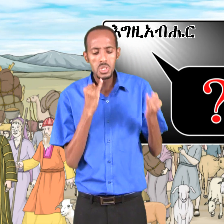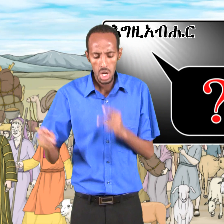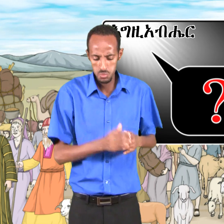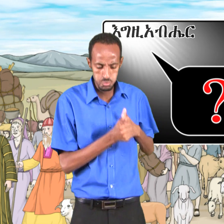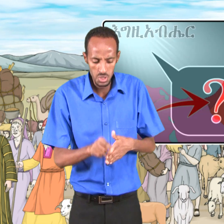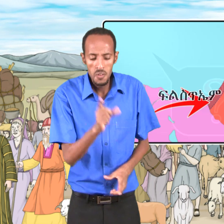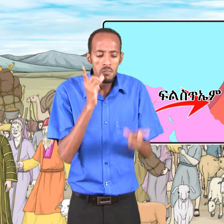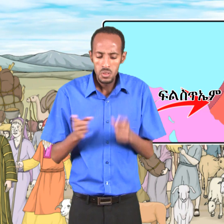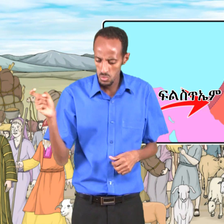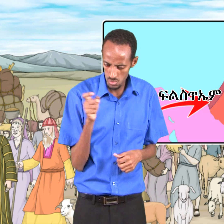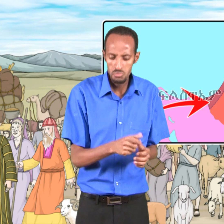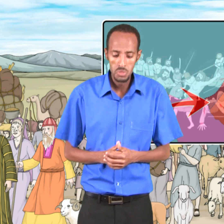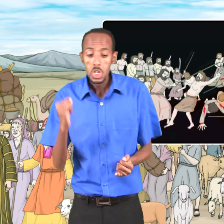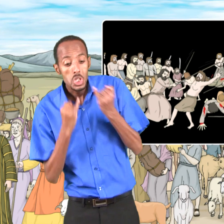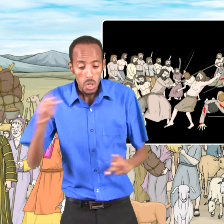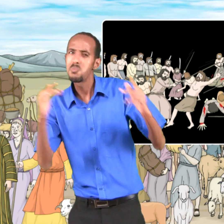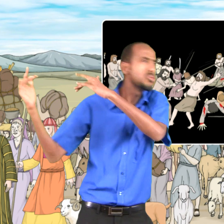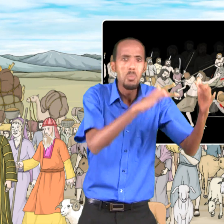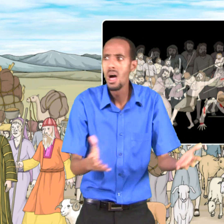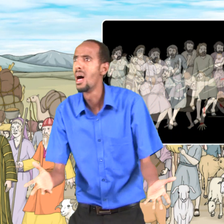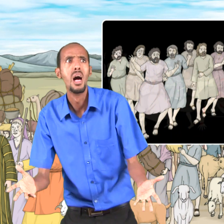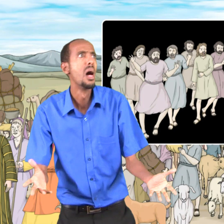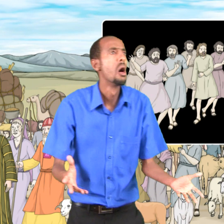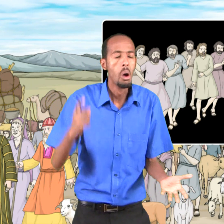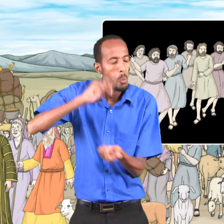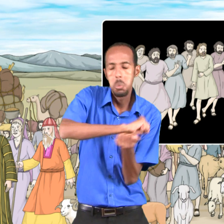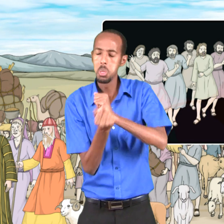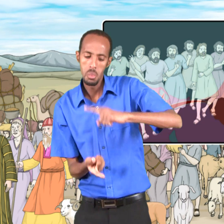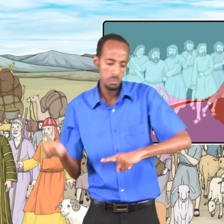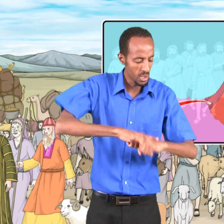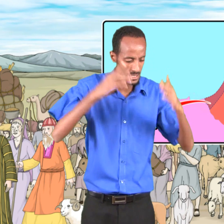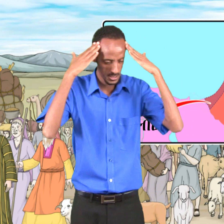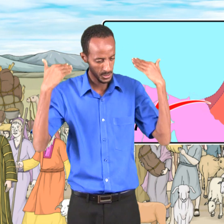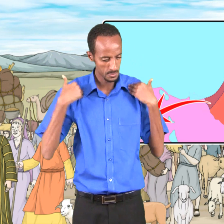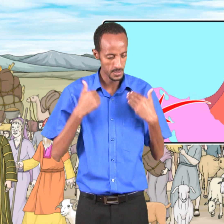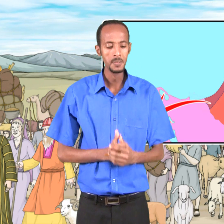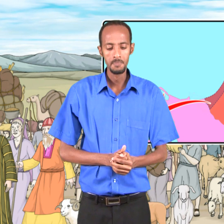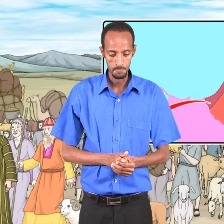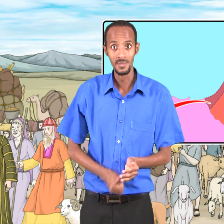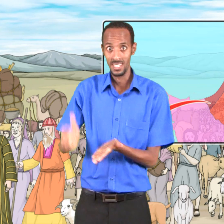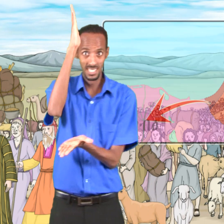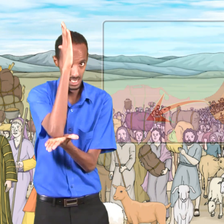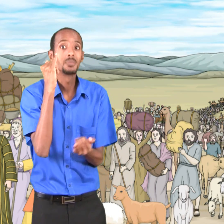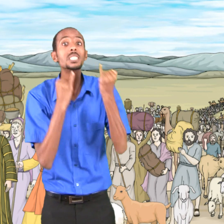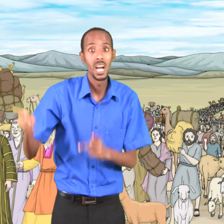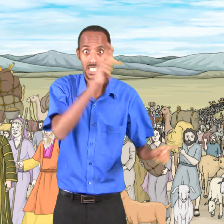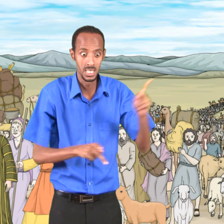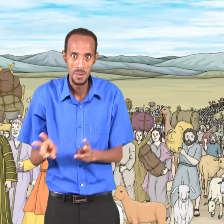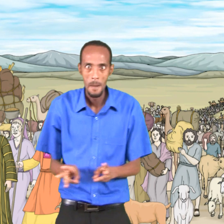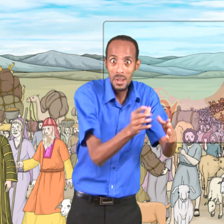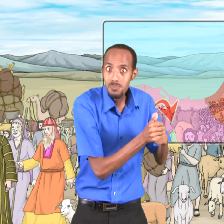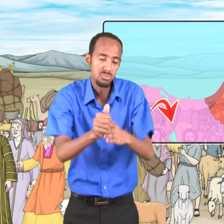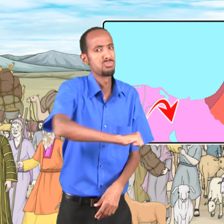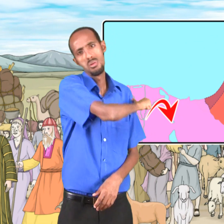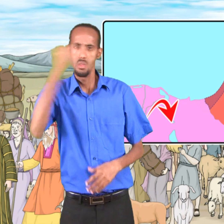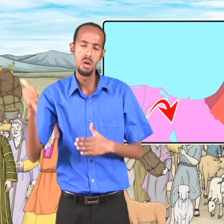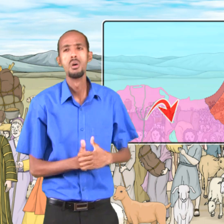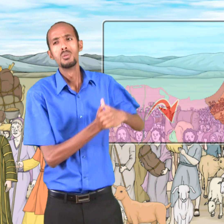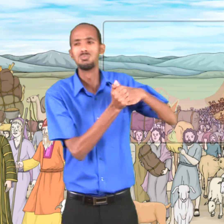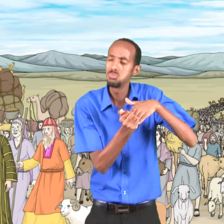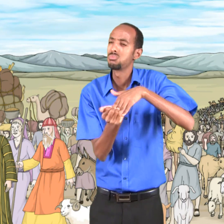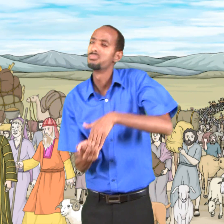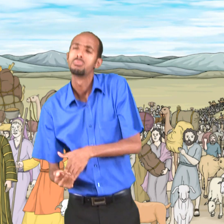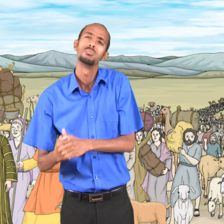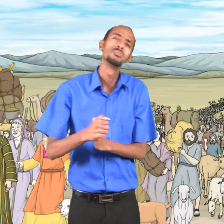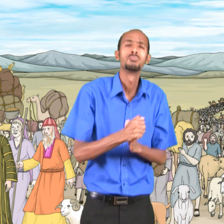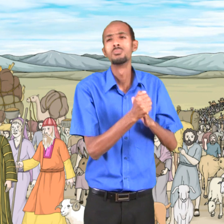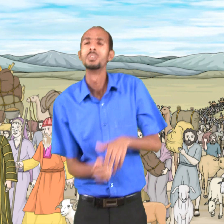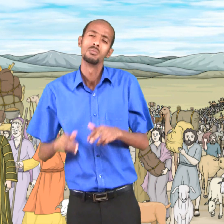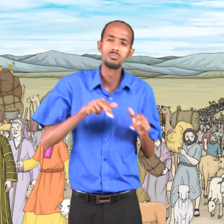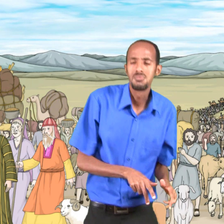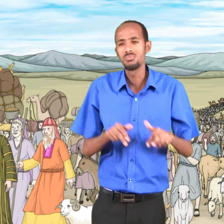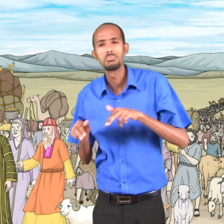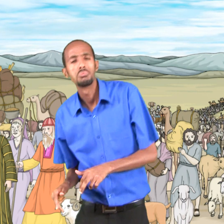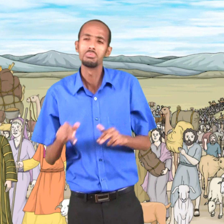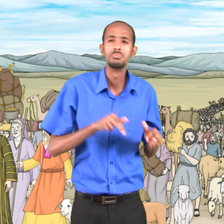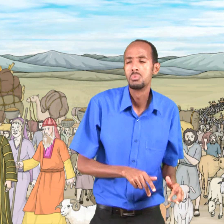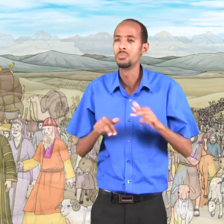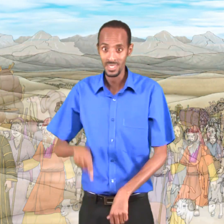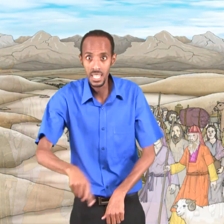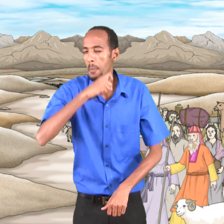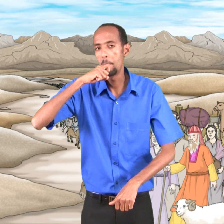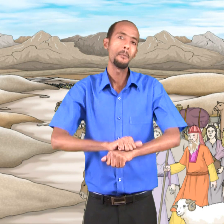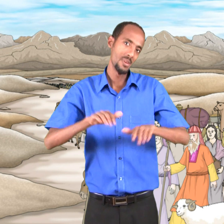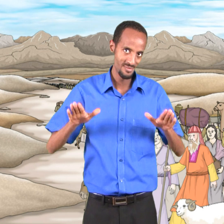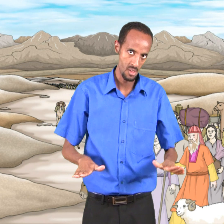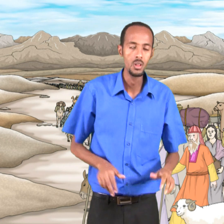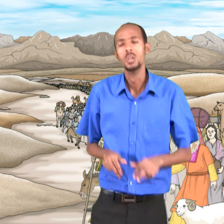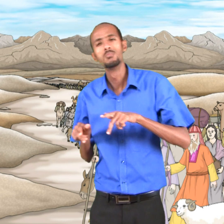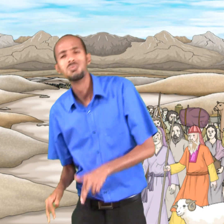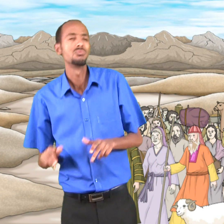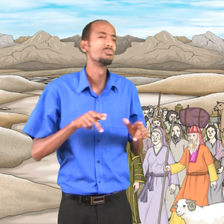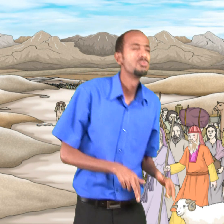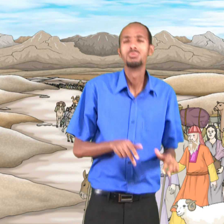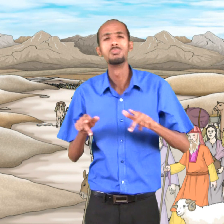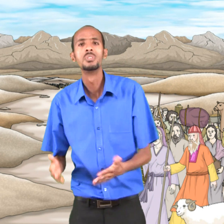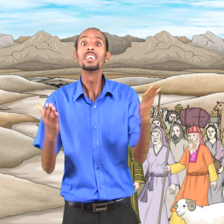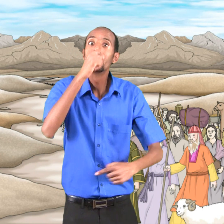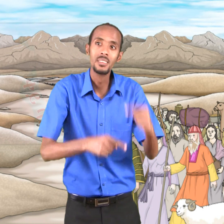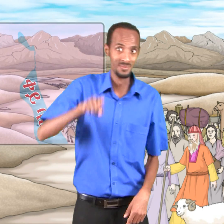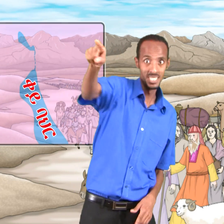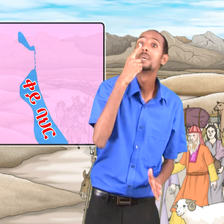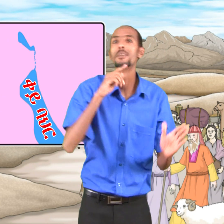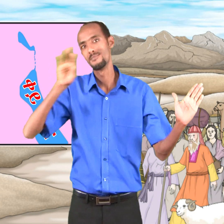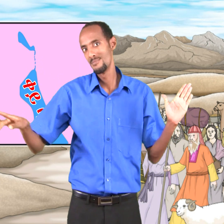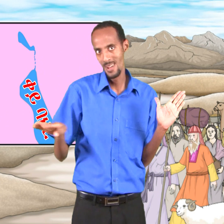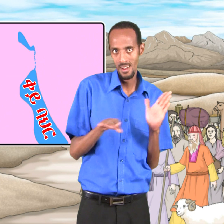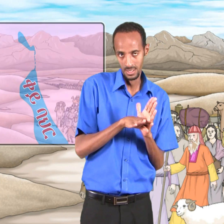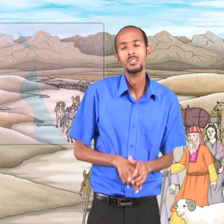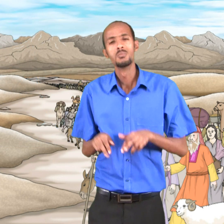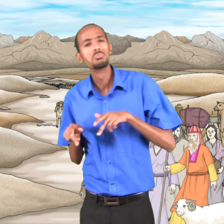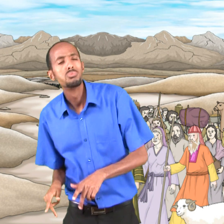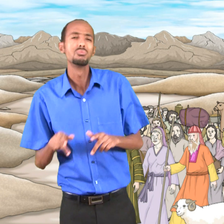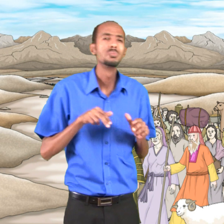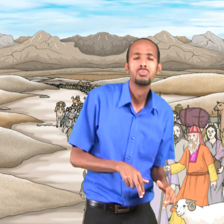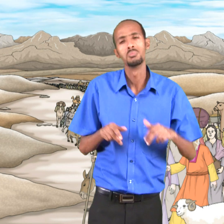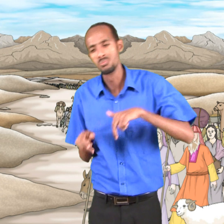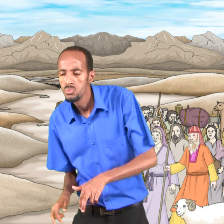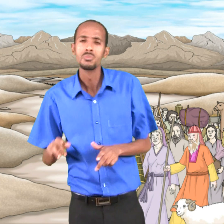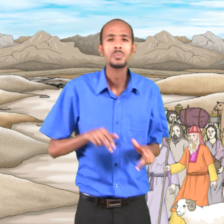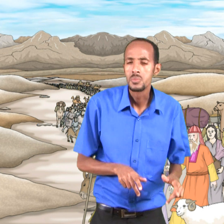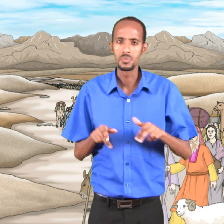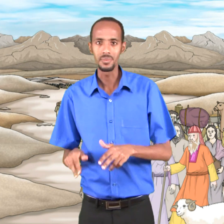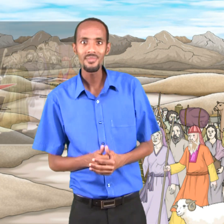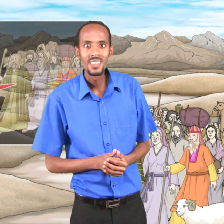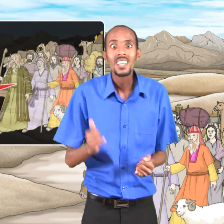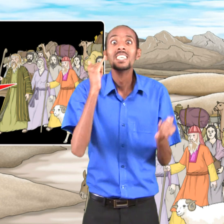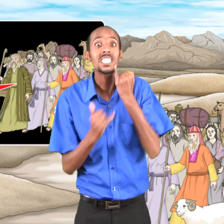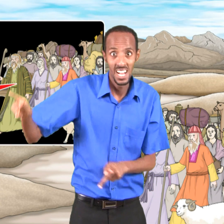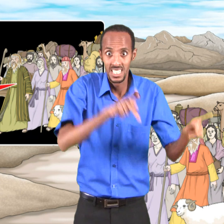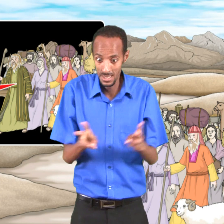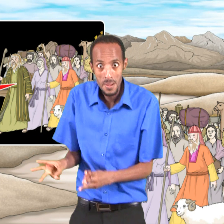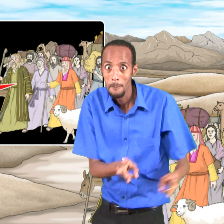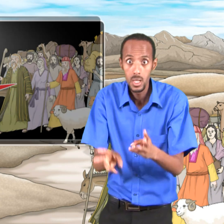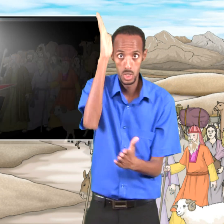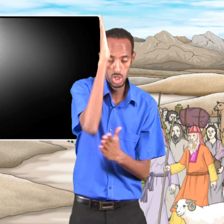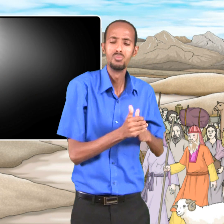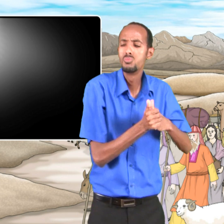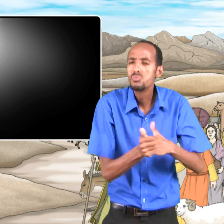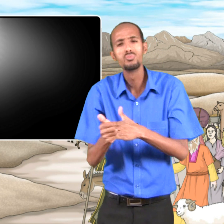They set out from Succoth and camped at Etham on the edge of the wilderness.